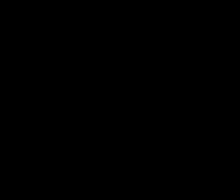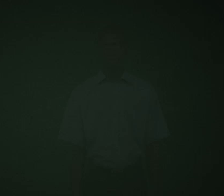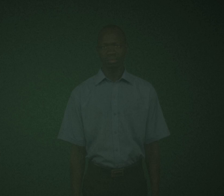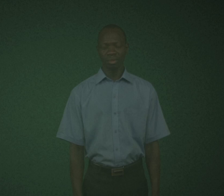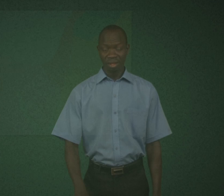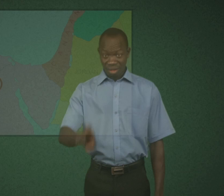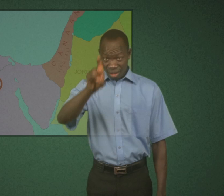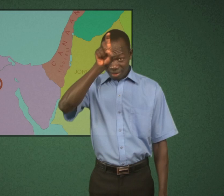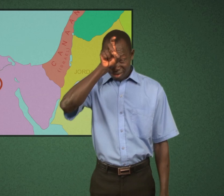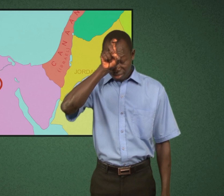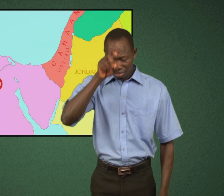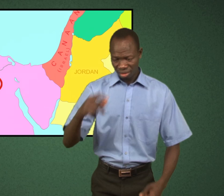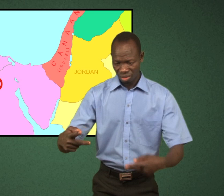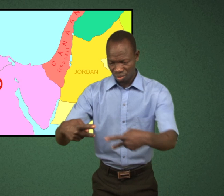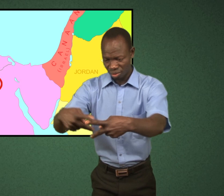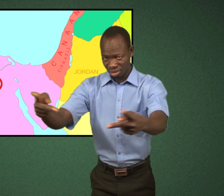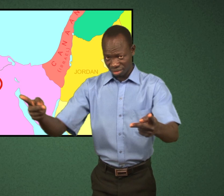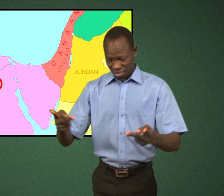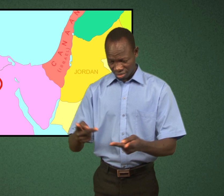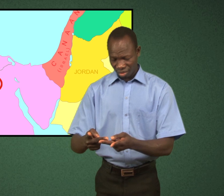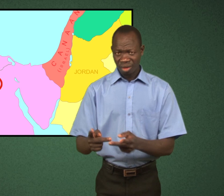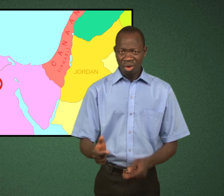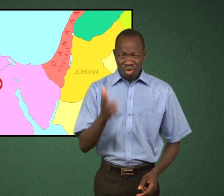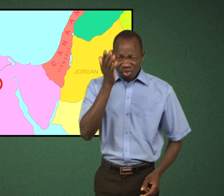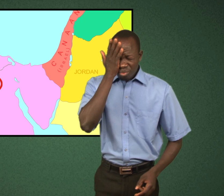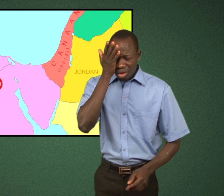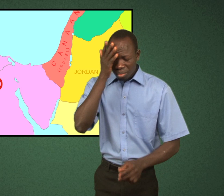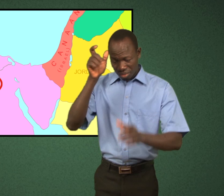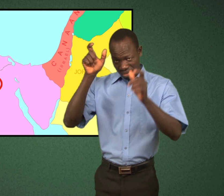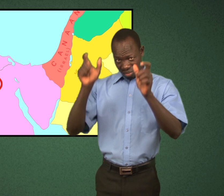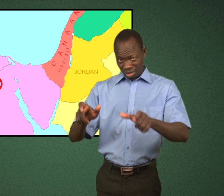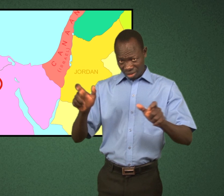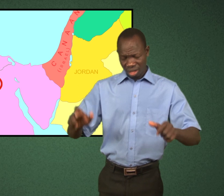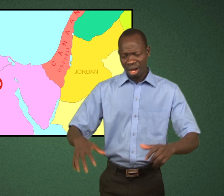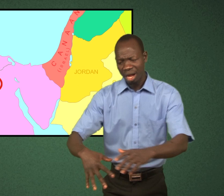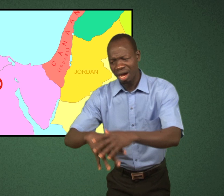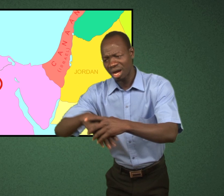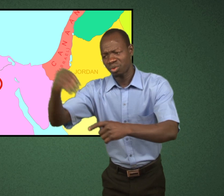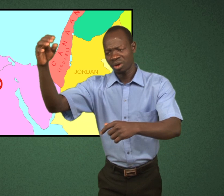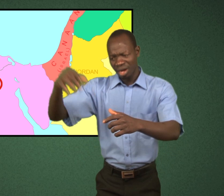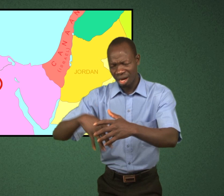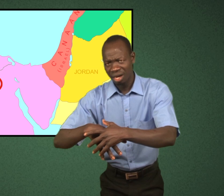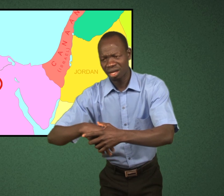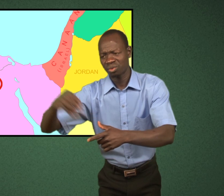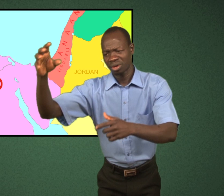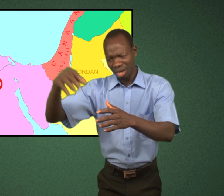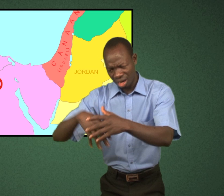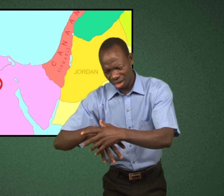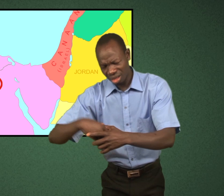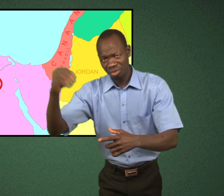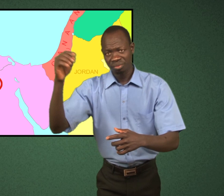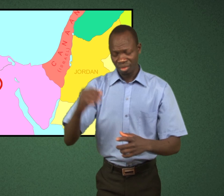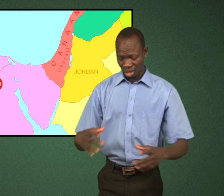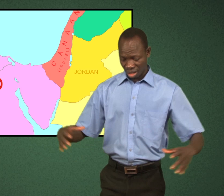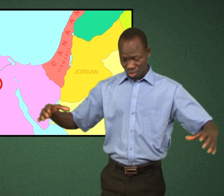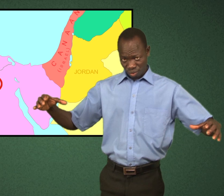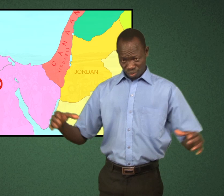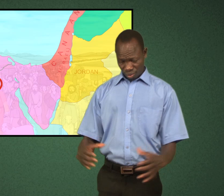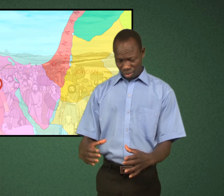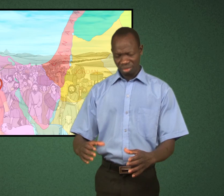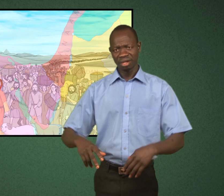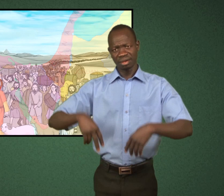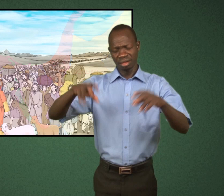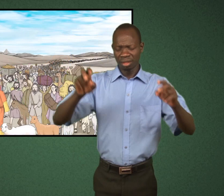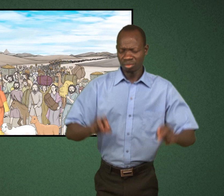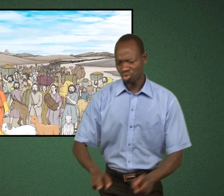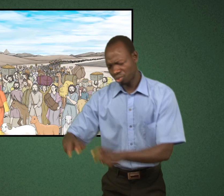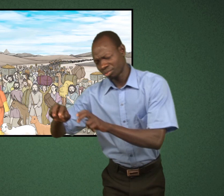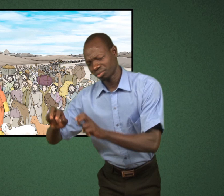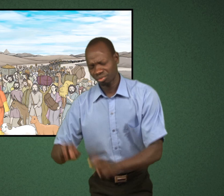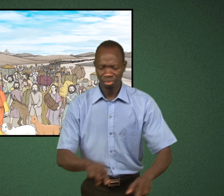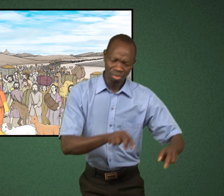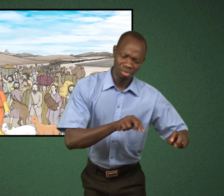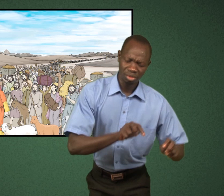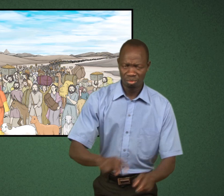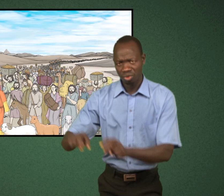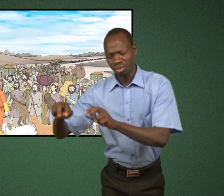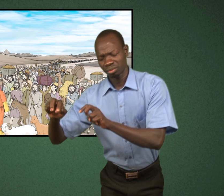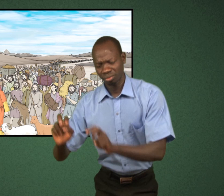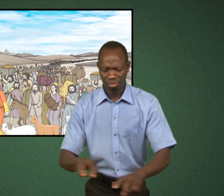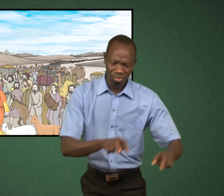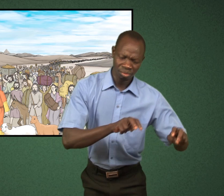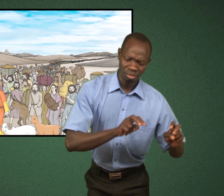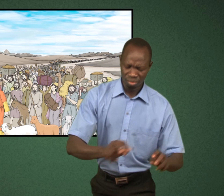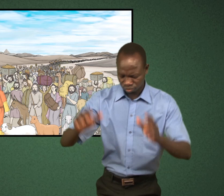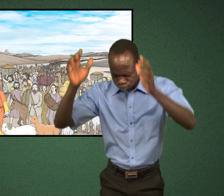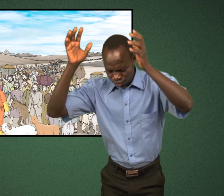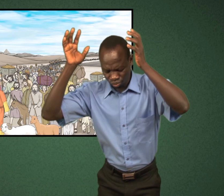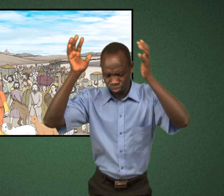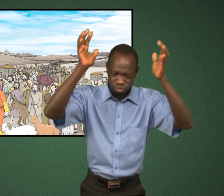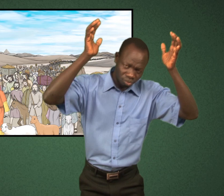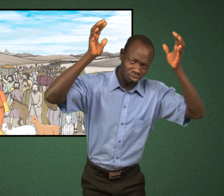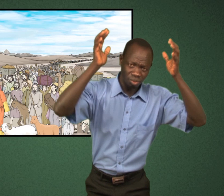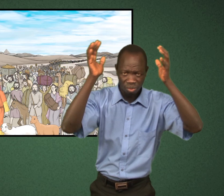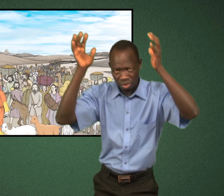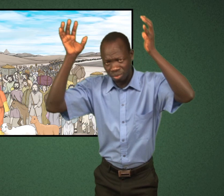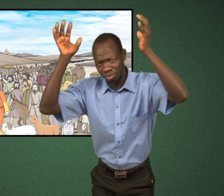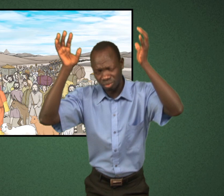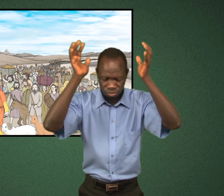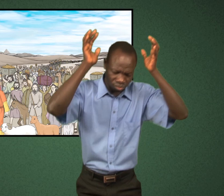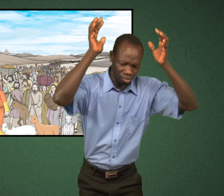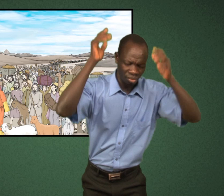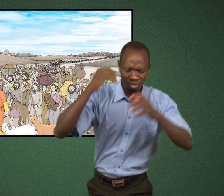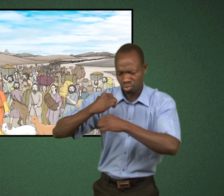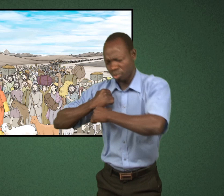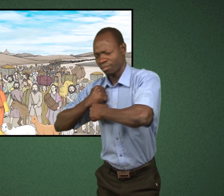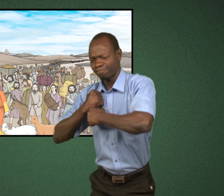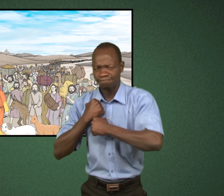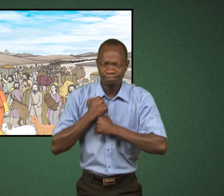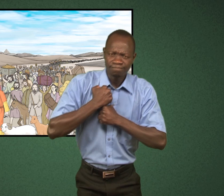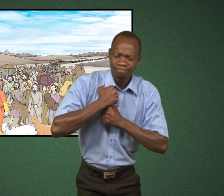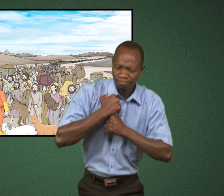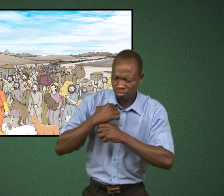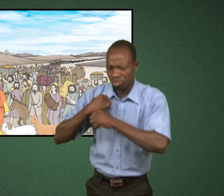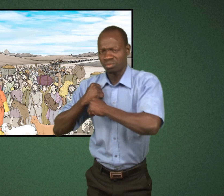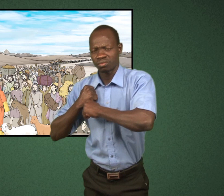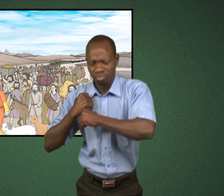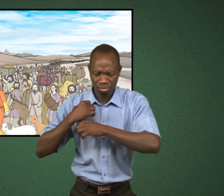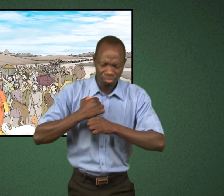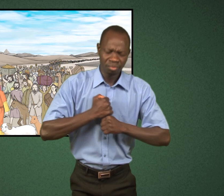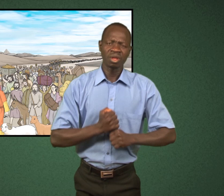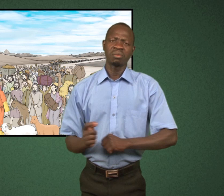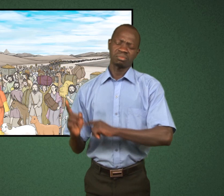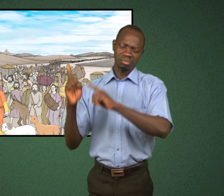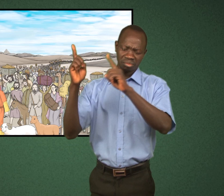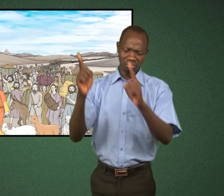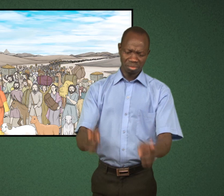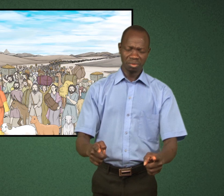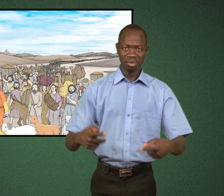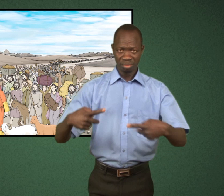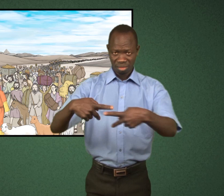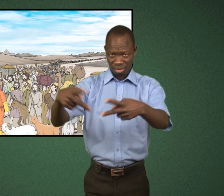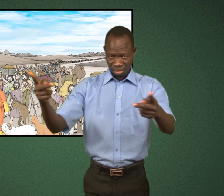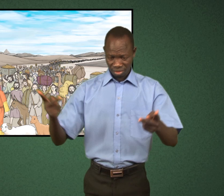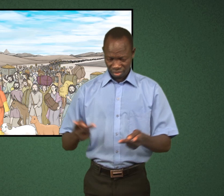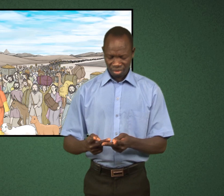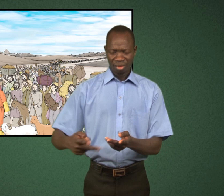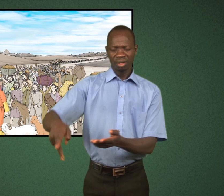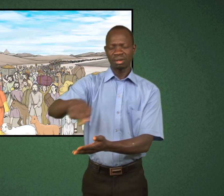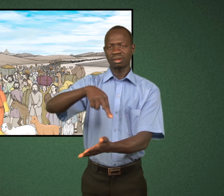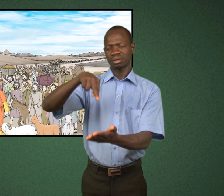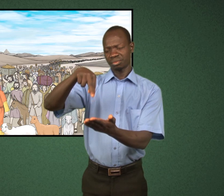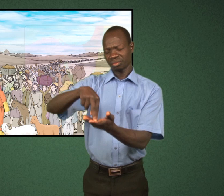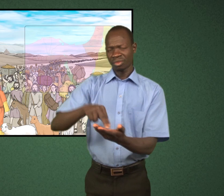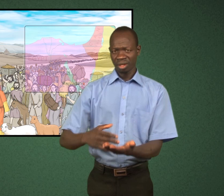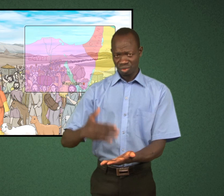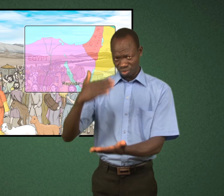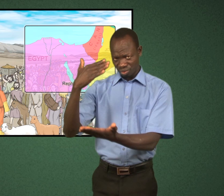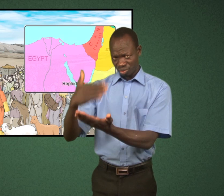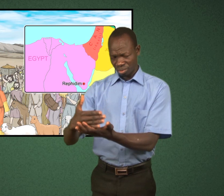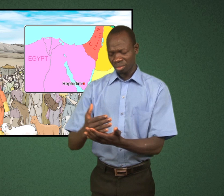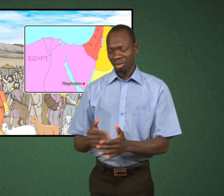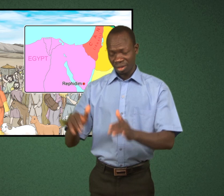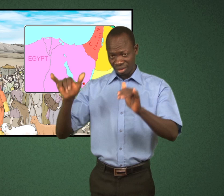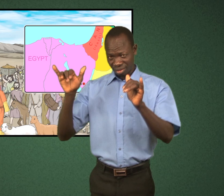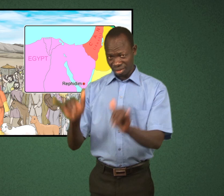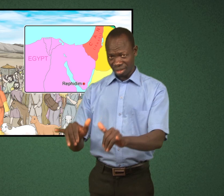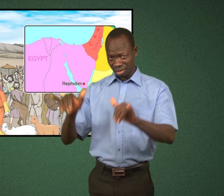In the third month, on the same day of the month that the Israelites had left the land of Egypt, they came to the Wilderness of Sinai.